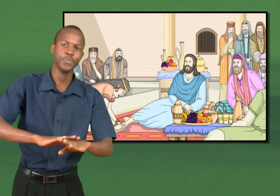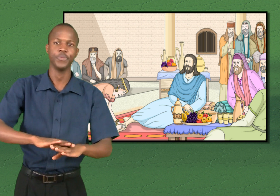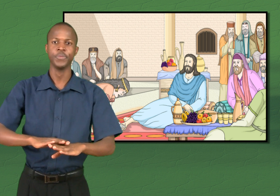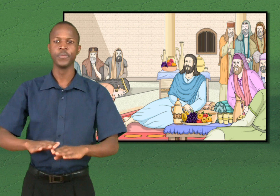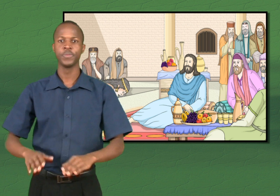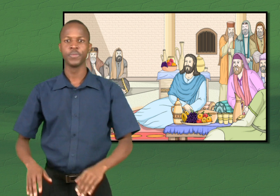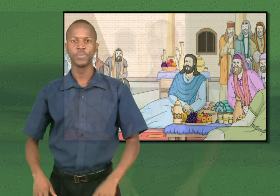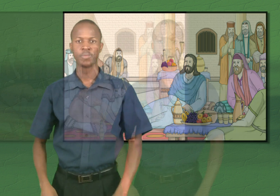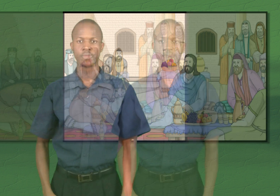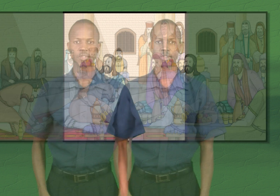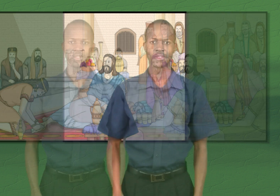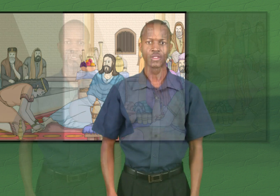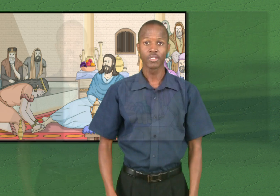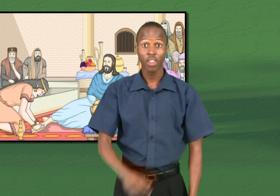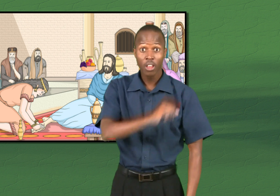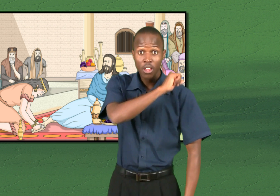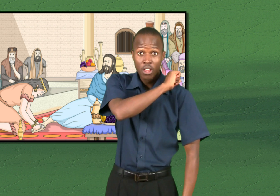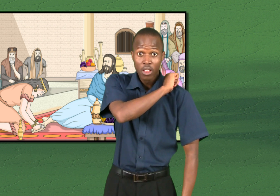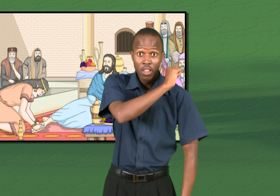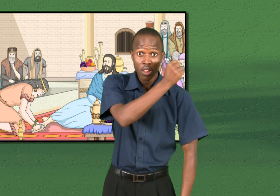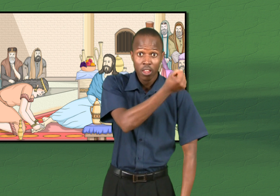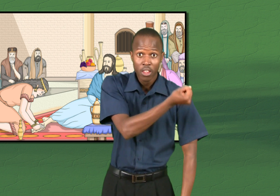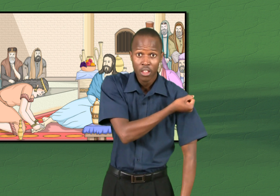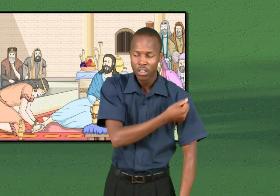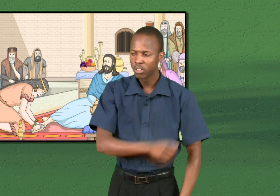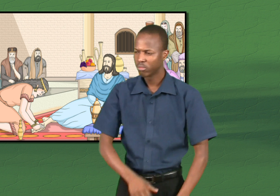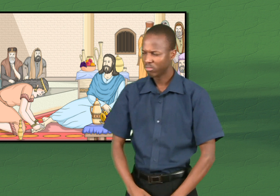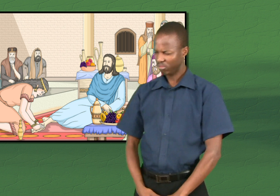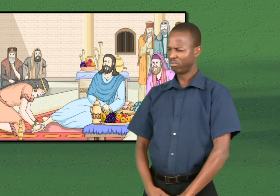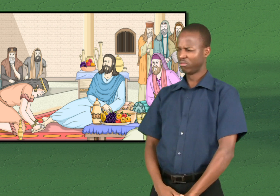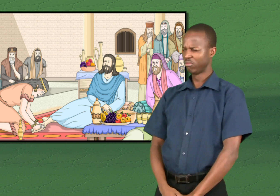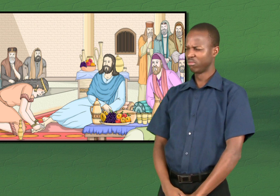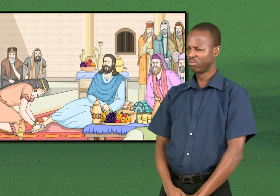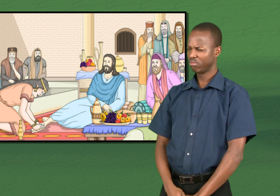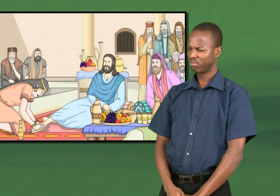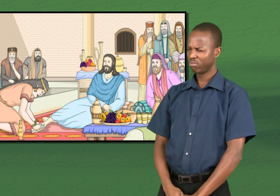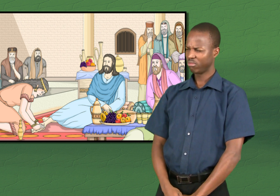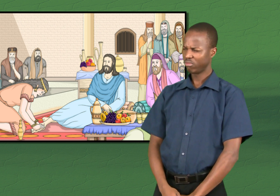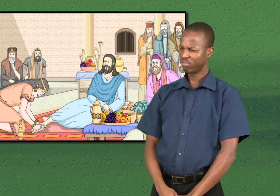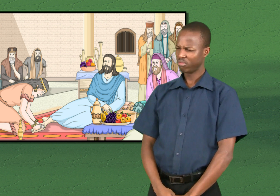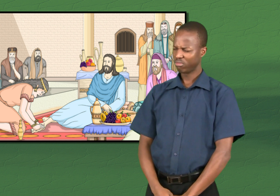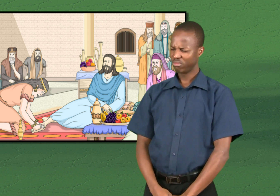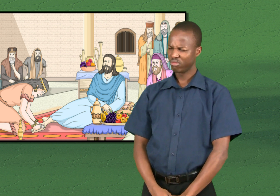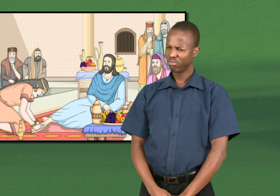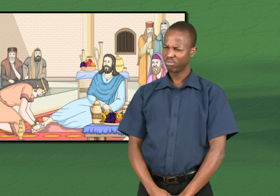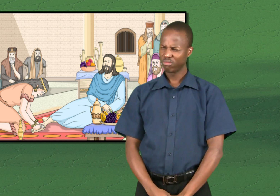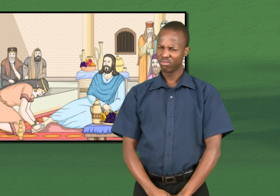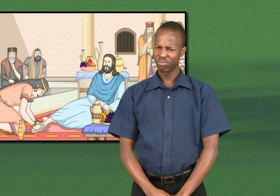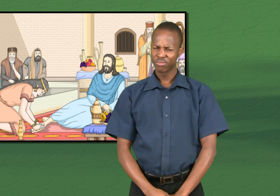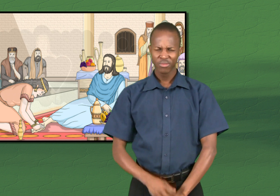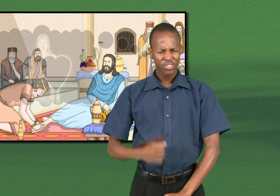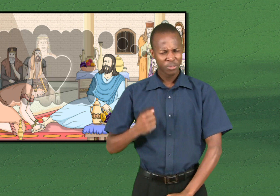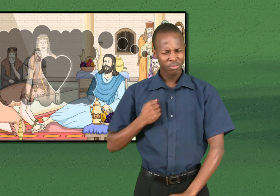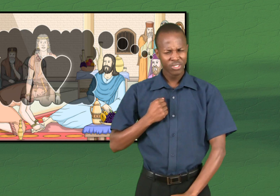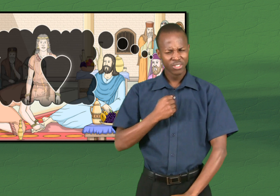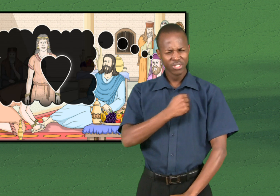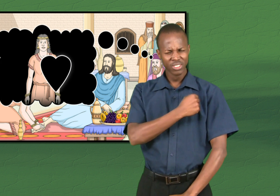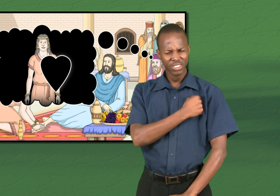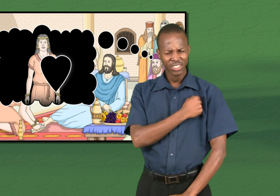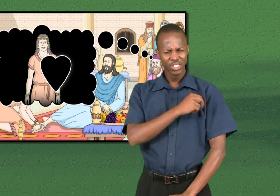Then she kissed His feet and anointed them with the perfume.